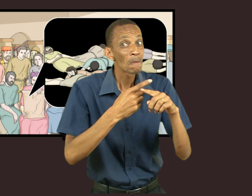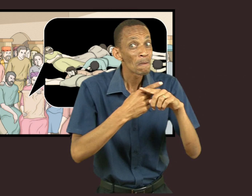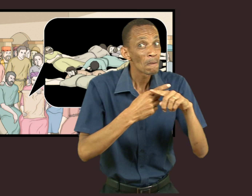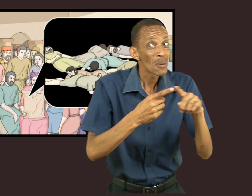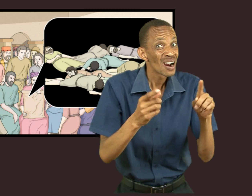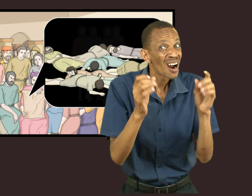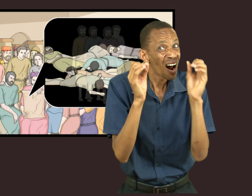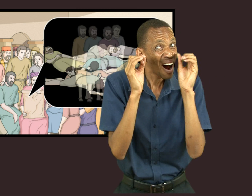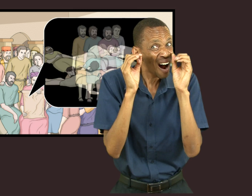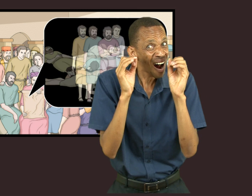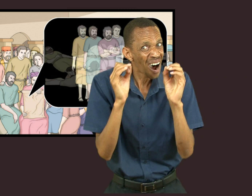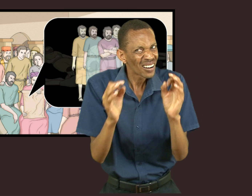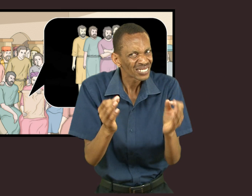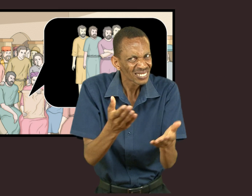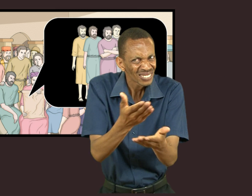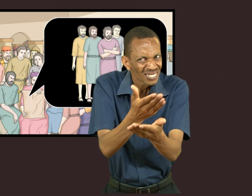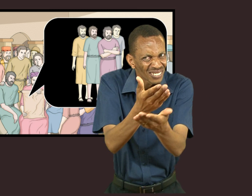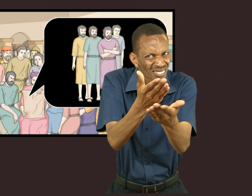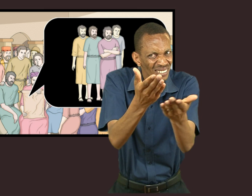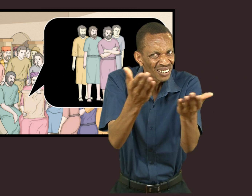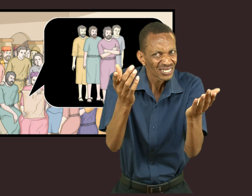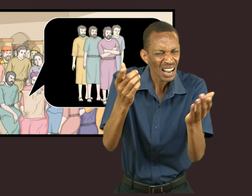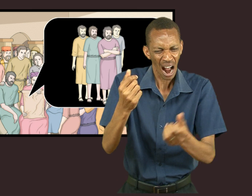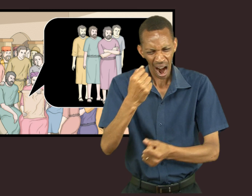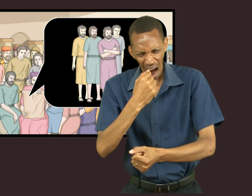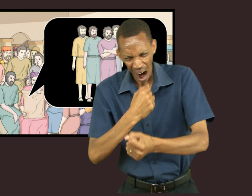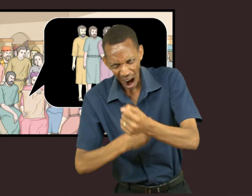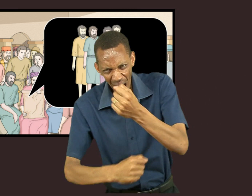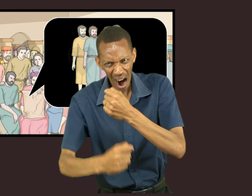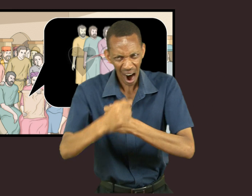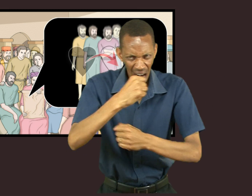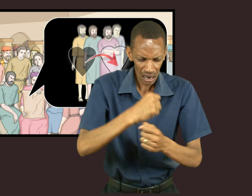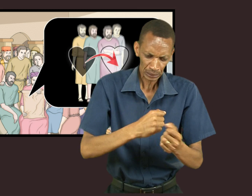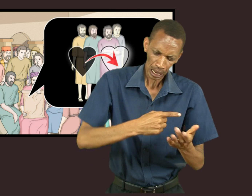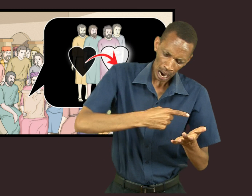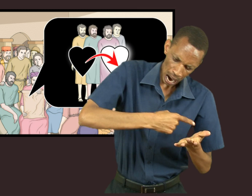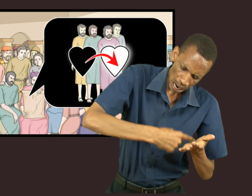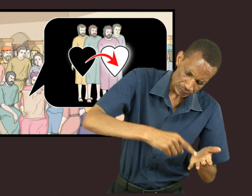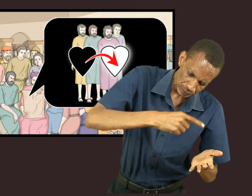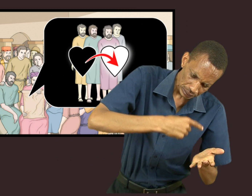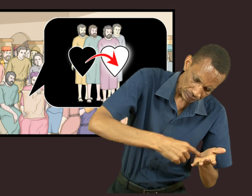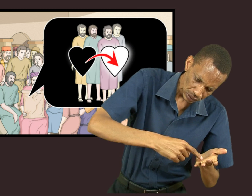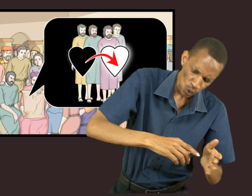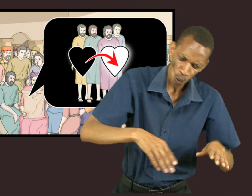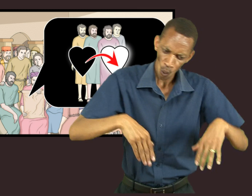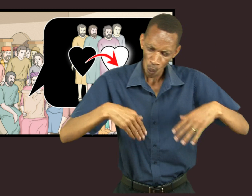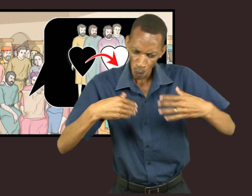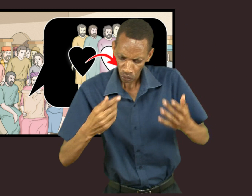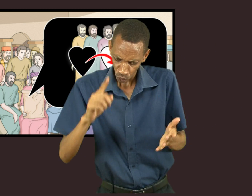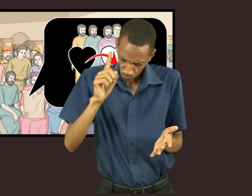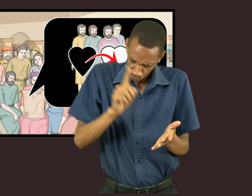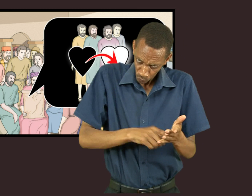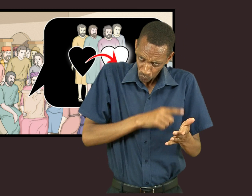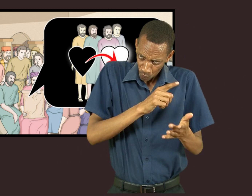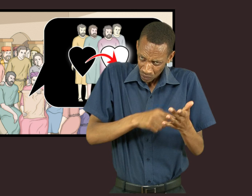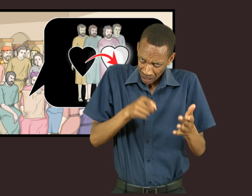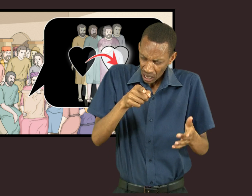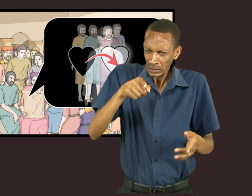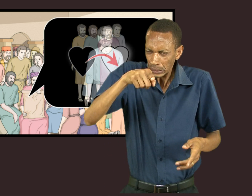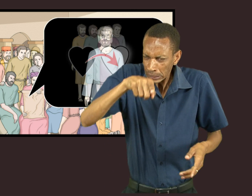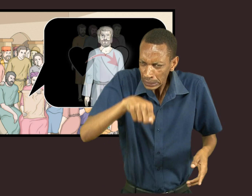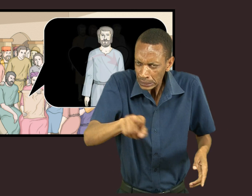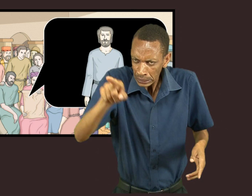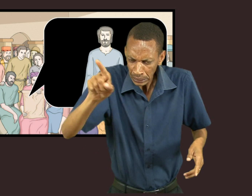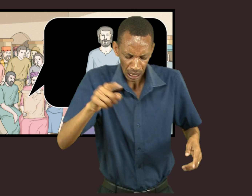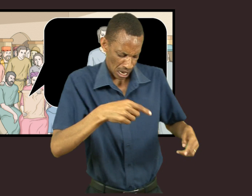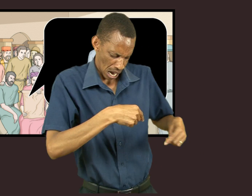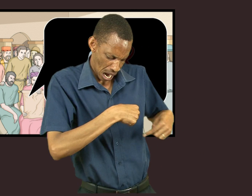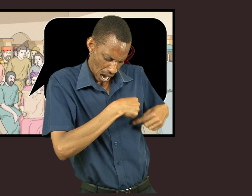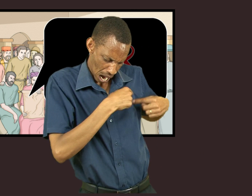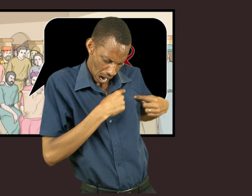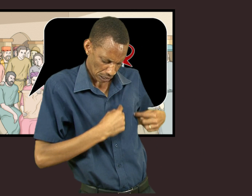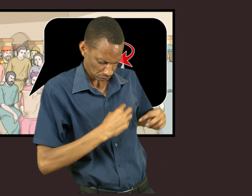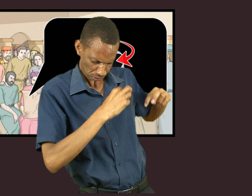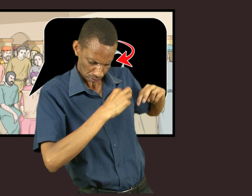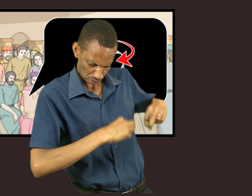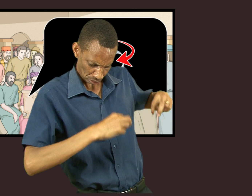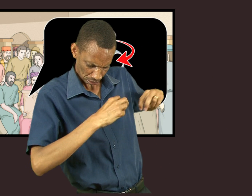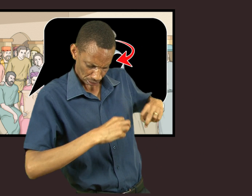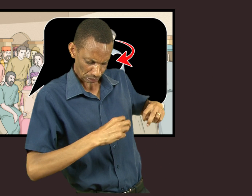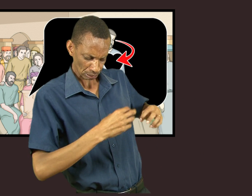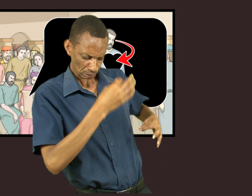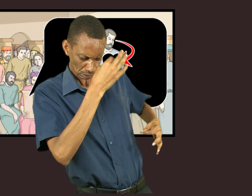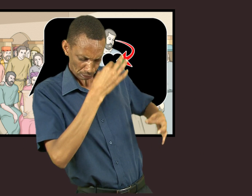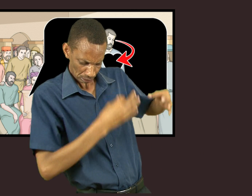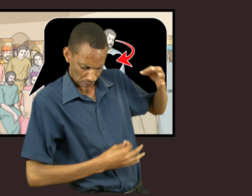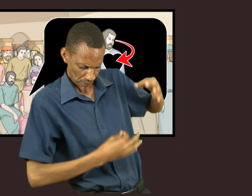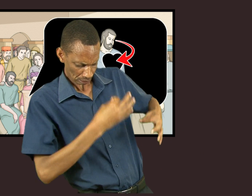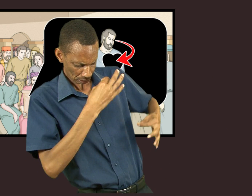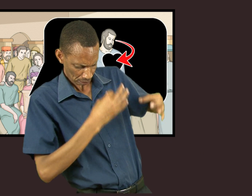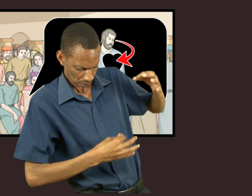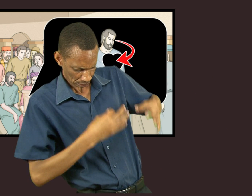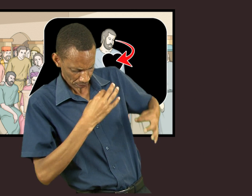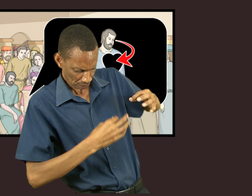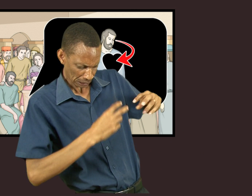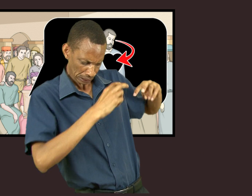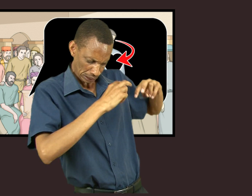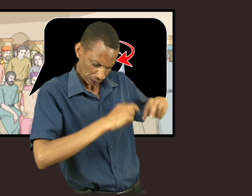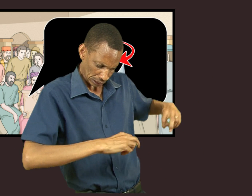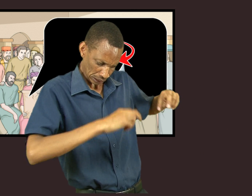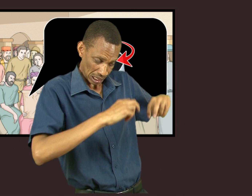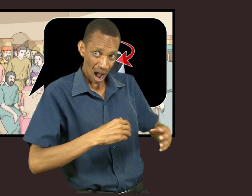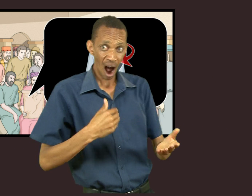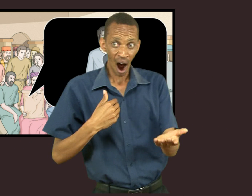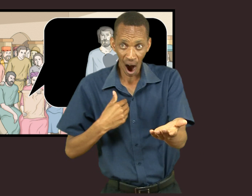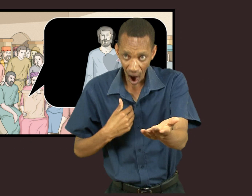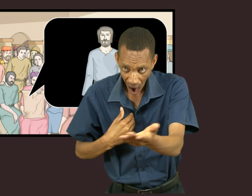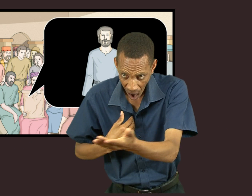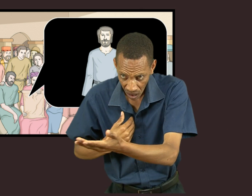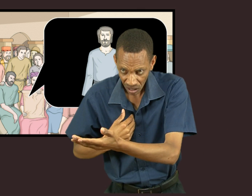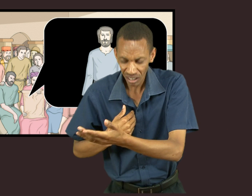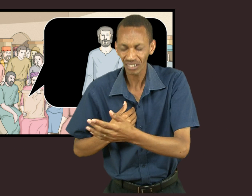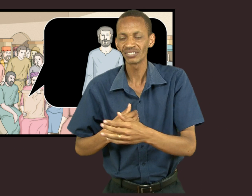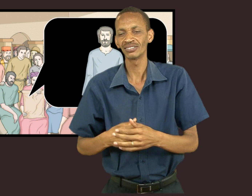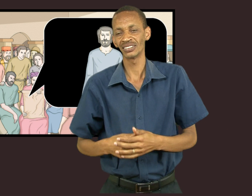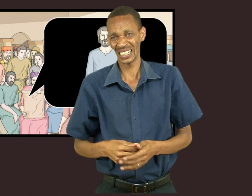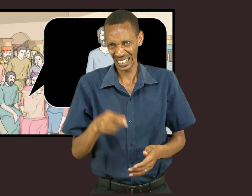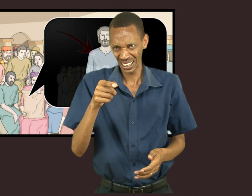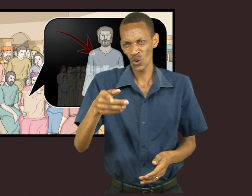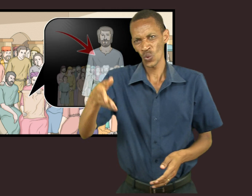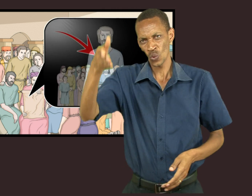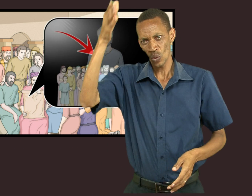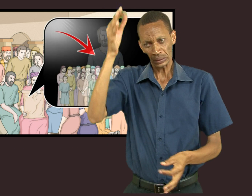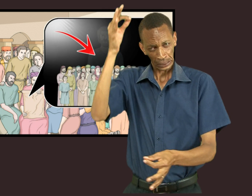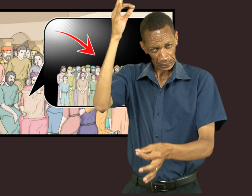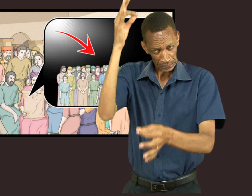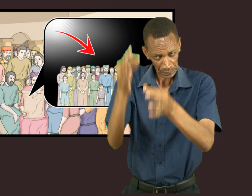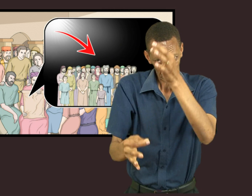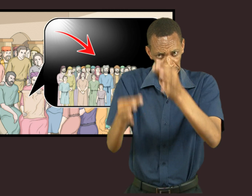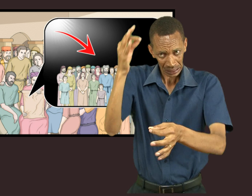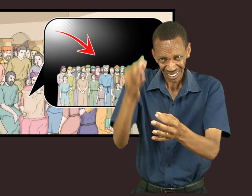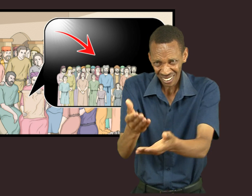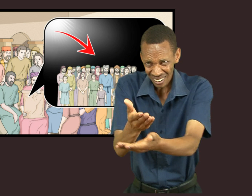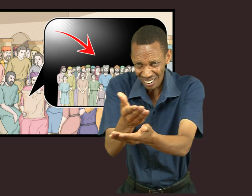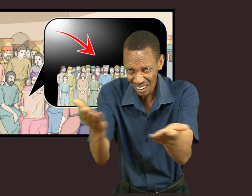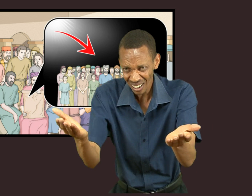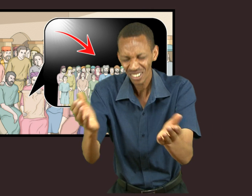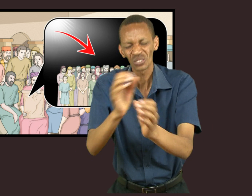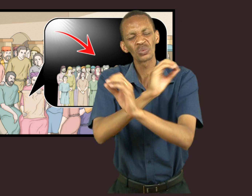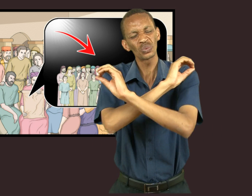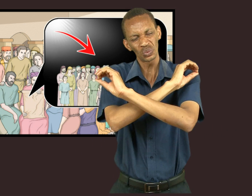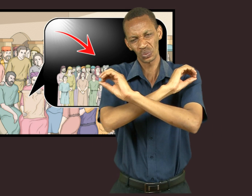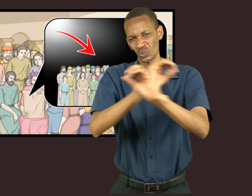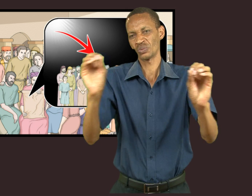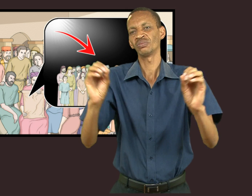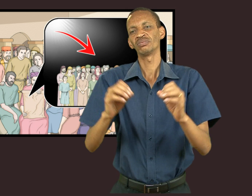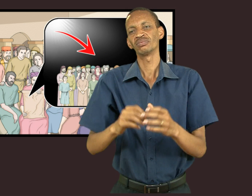Now if we judged ourselves properly, we would not come under judgment.